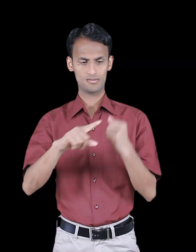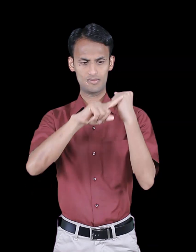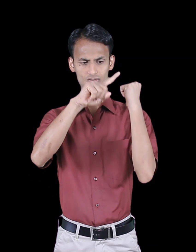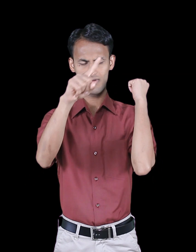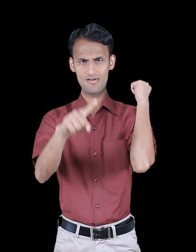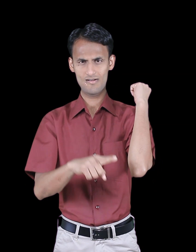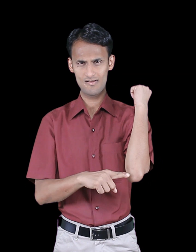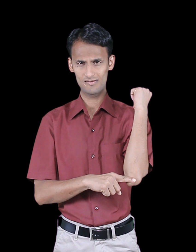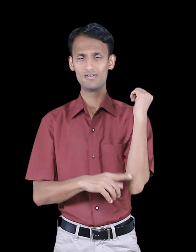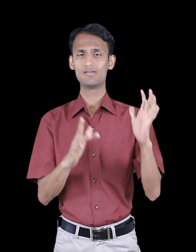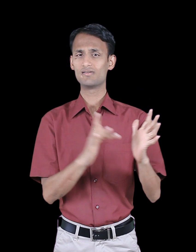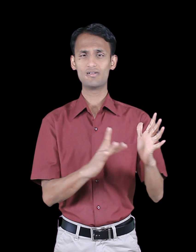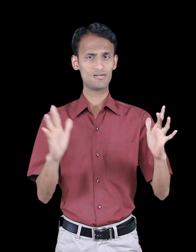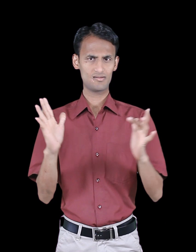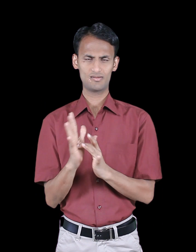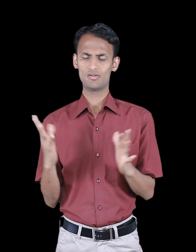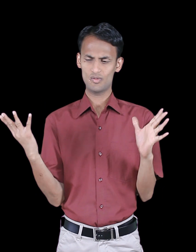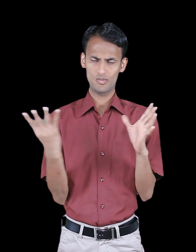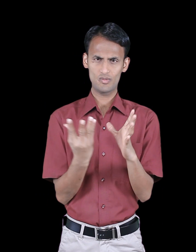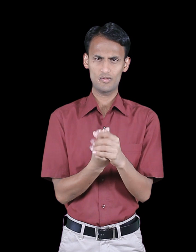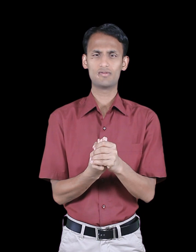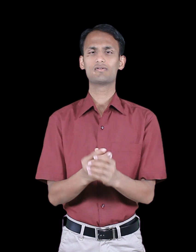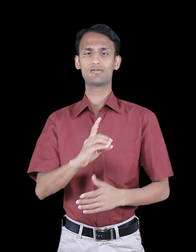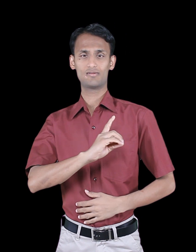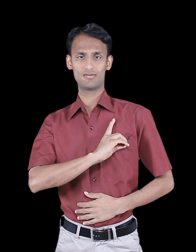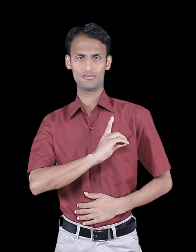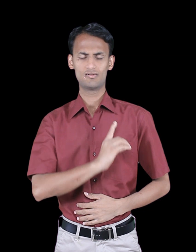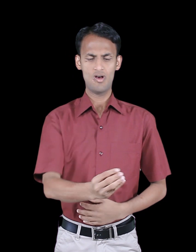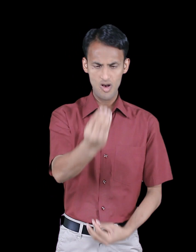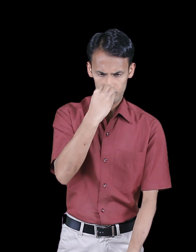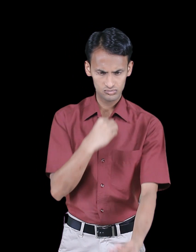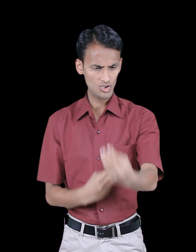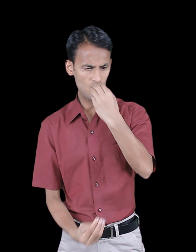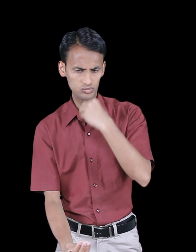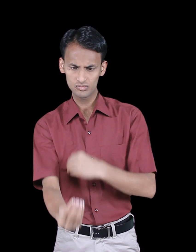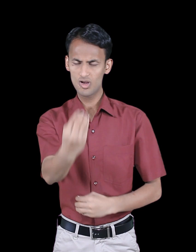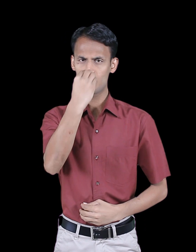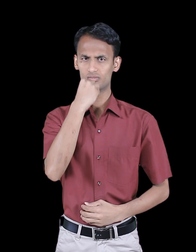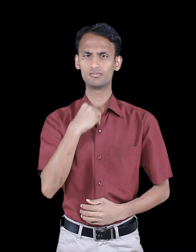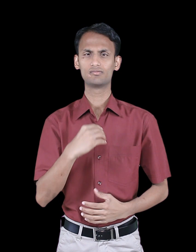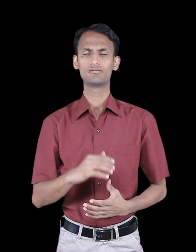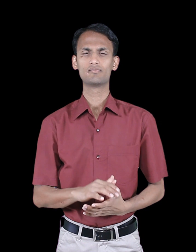The last supper (the Lord's supper)